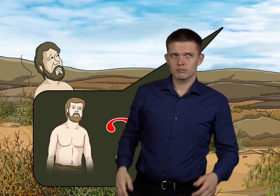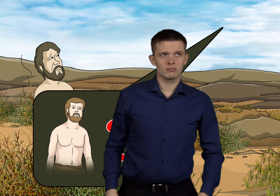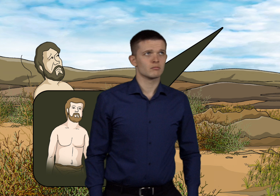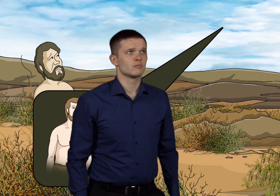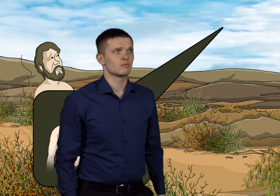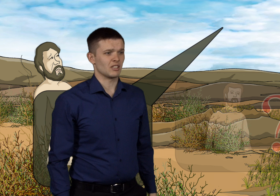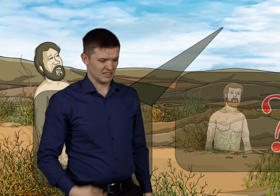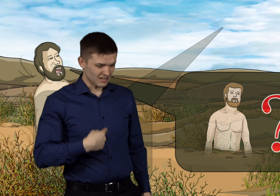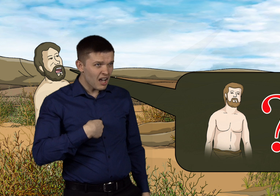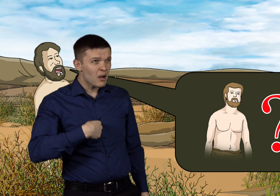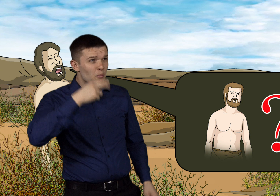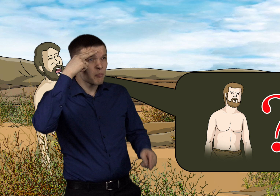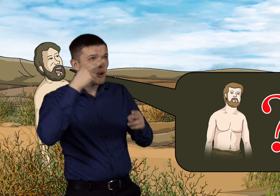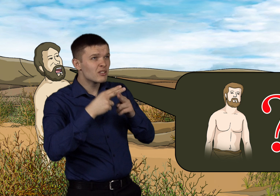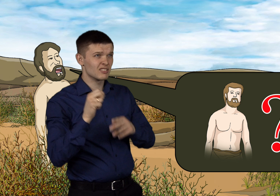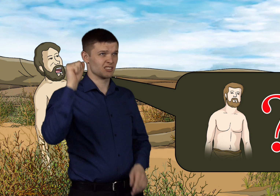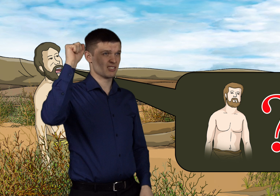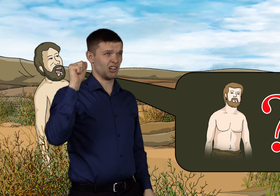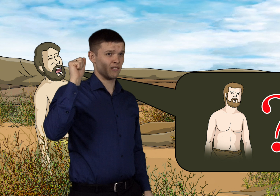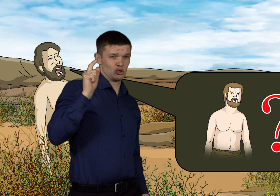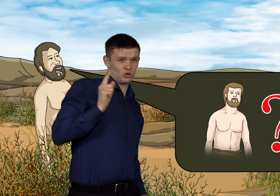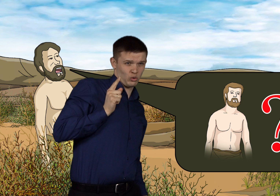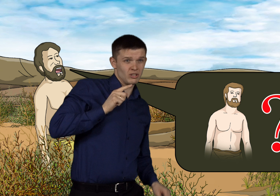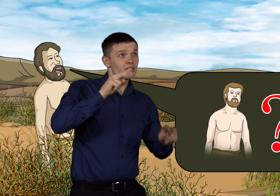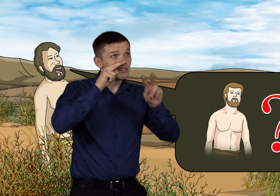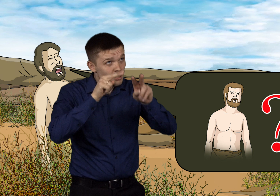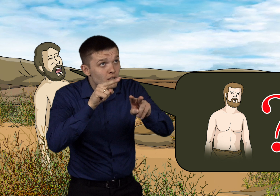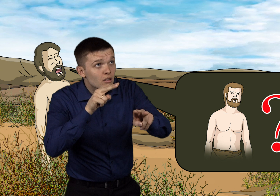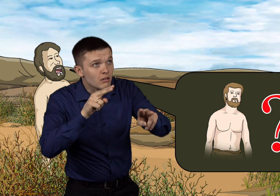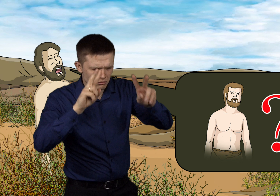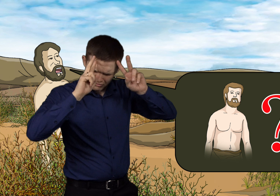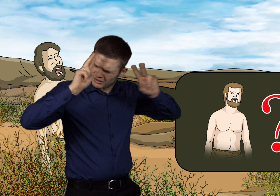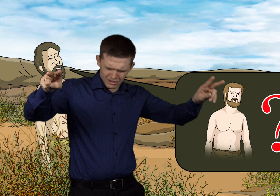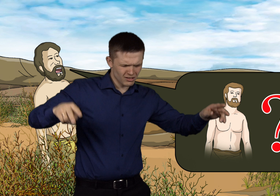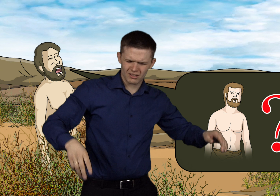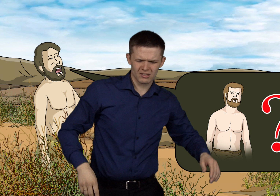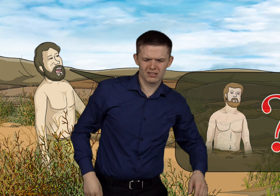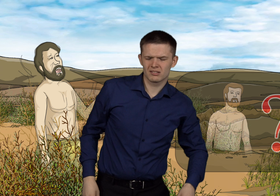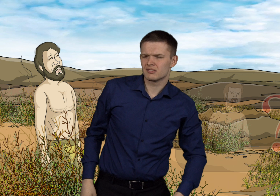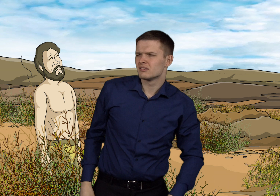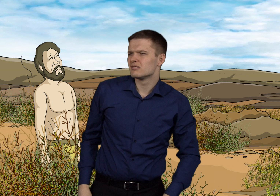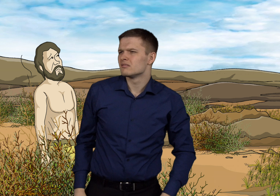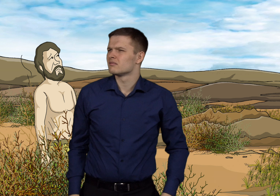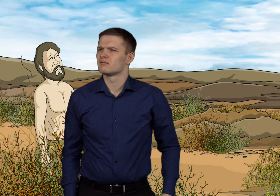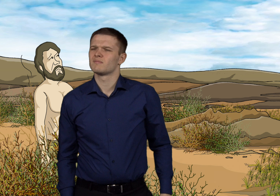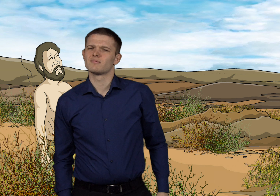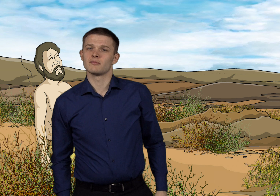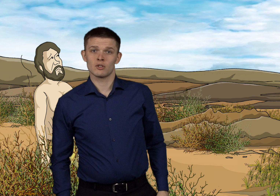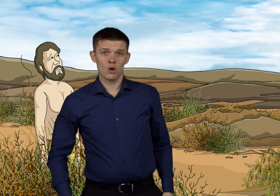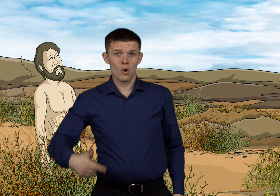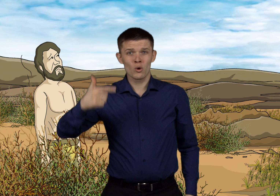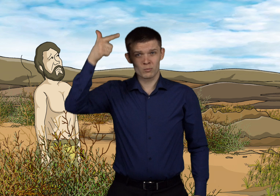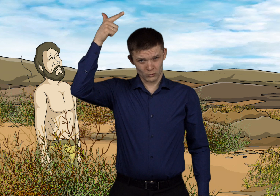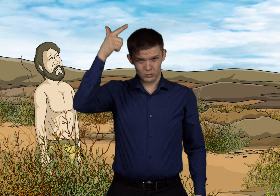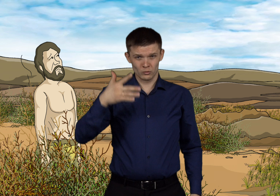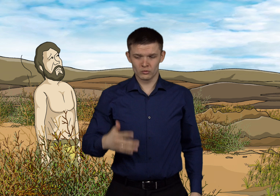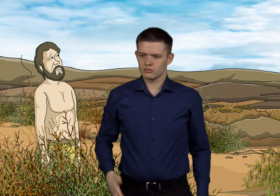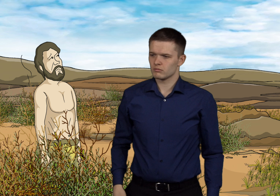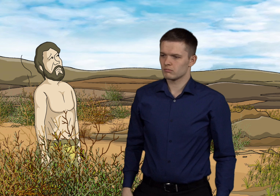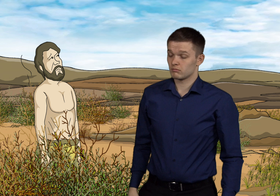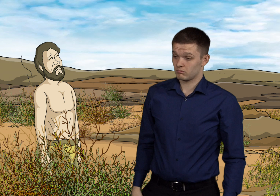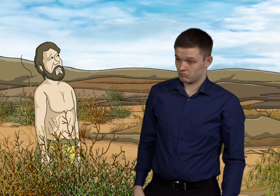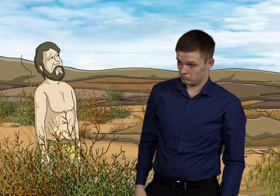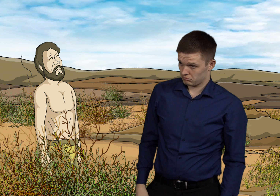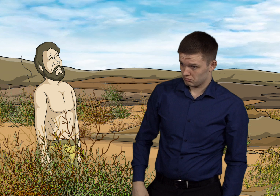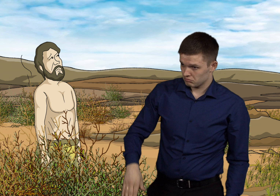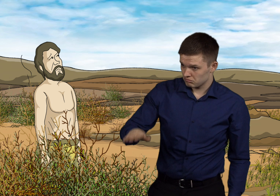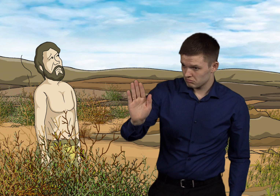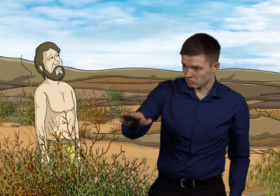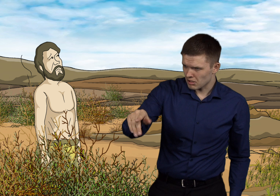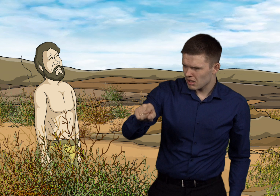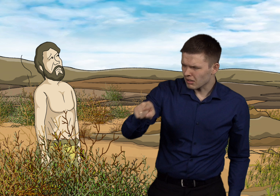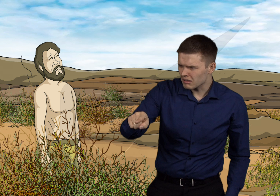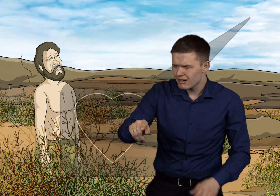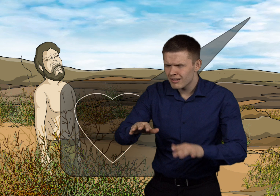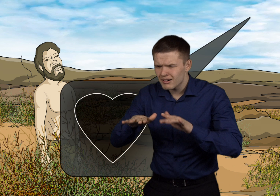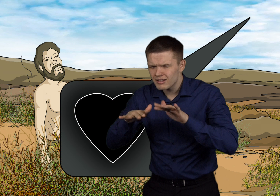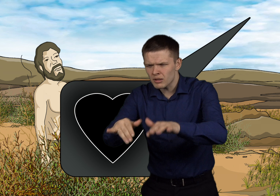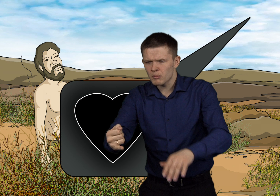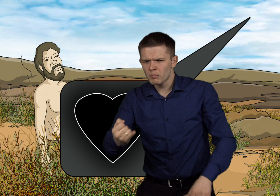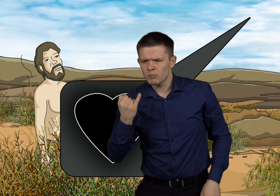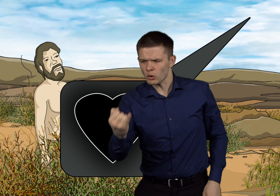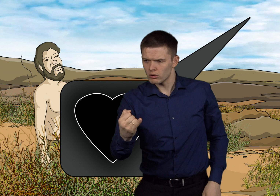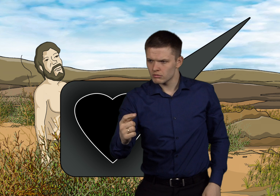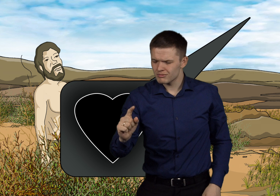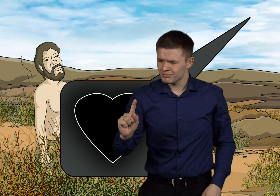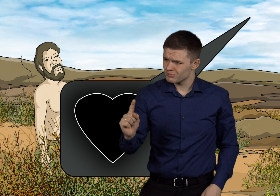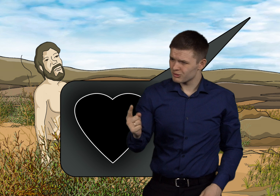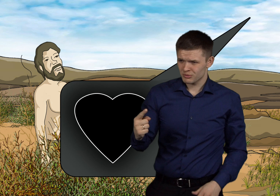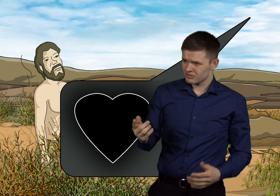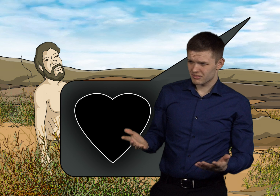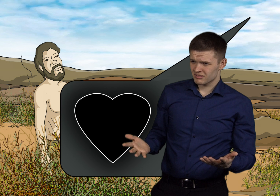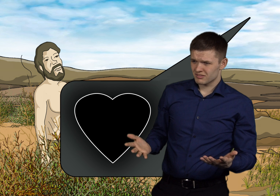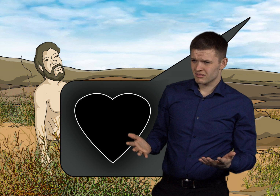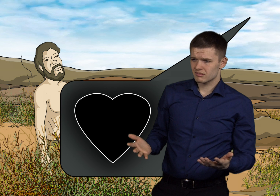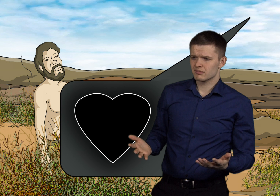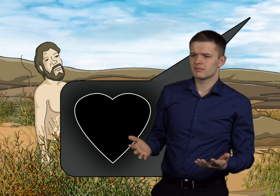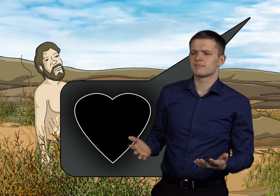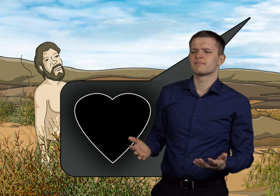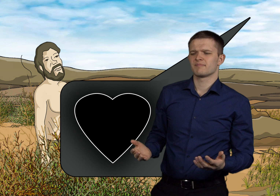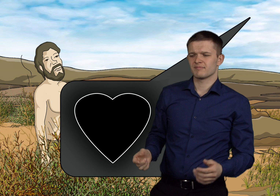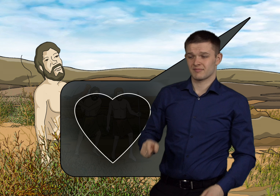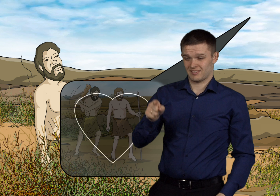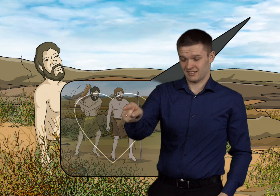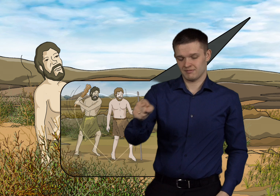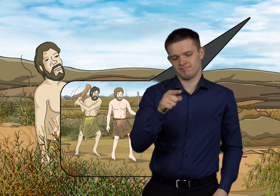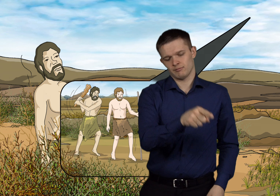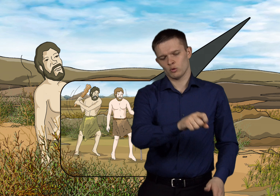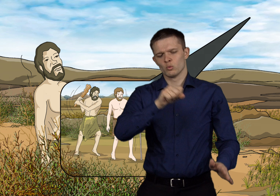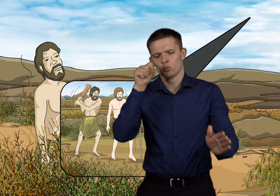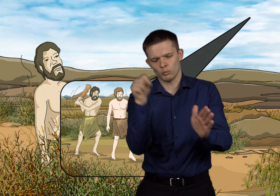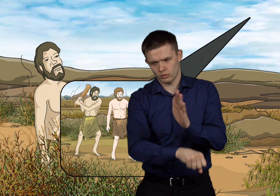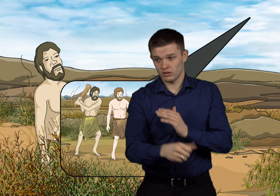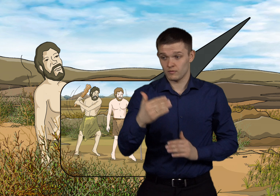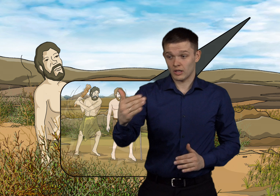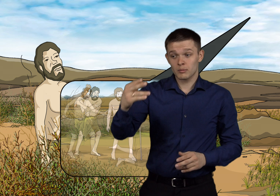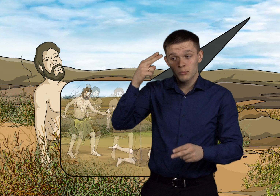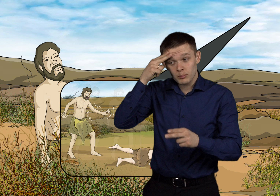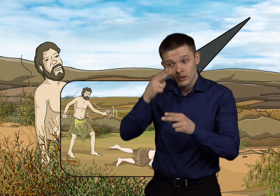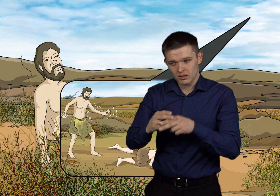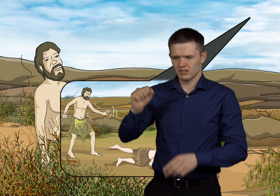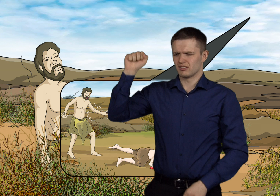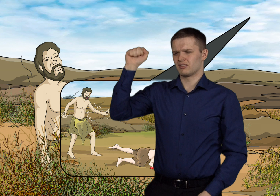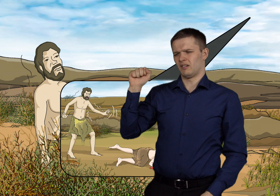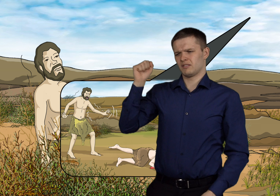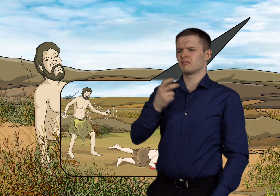“I do not know!” he answered. “Am I my brother’s keeper?” “What have you done?” replied the LORD.